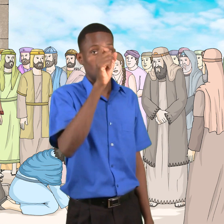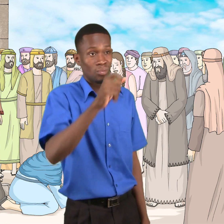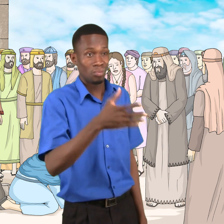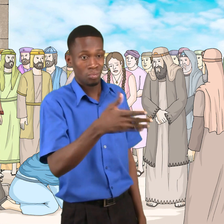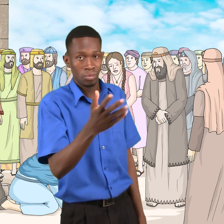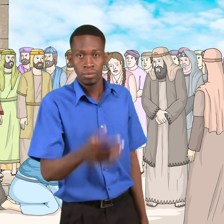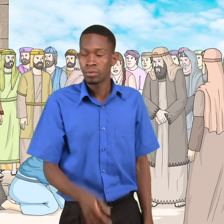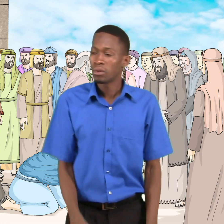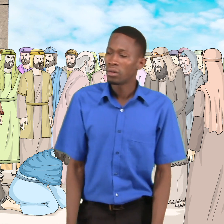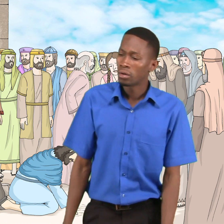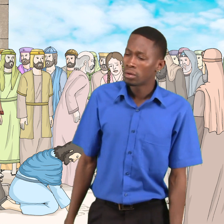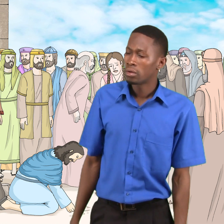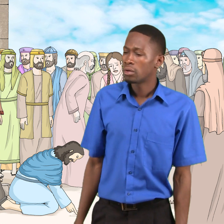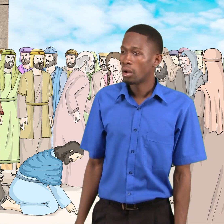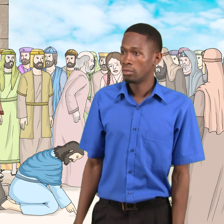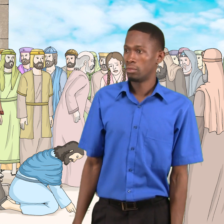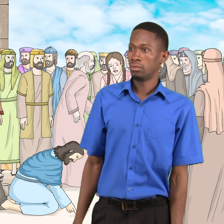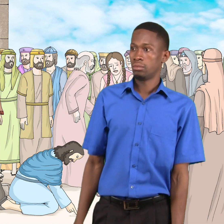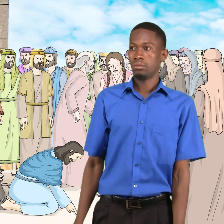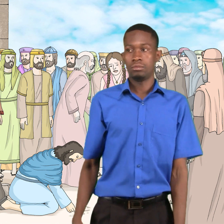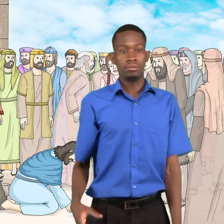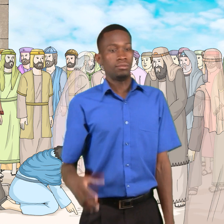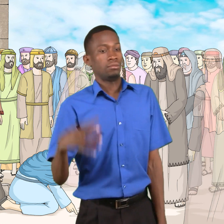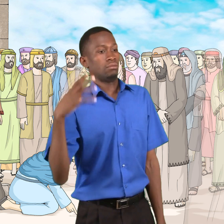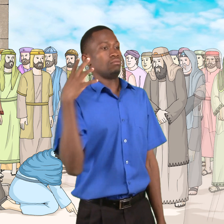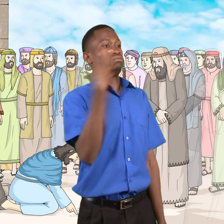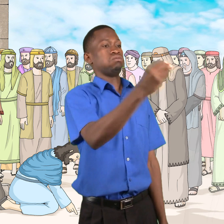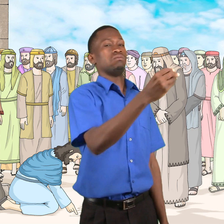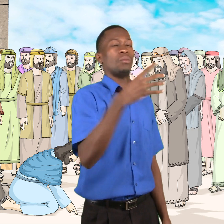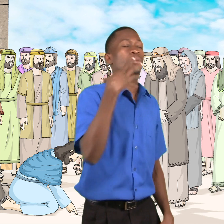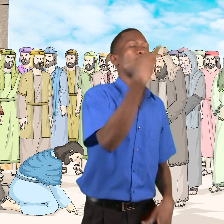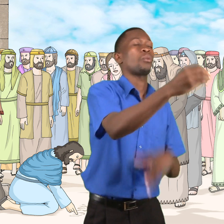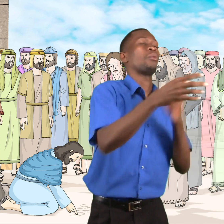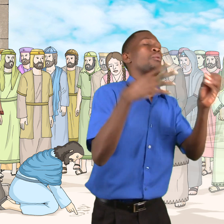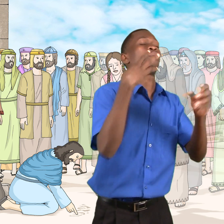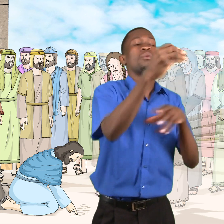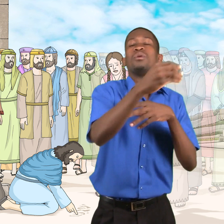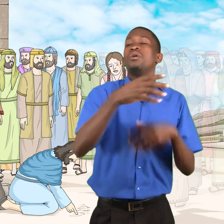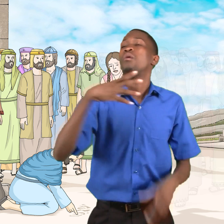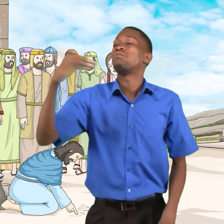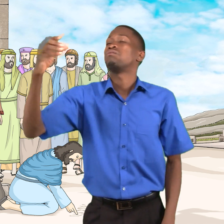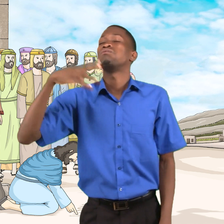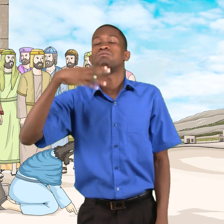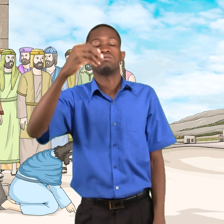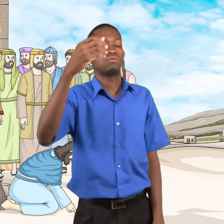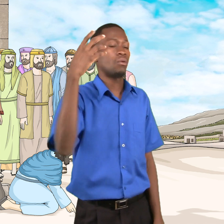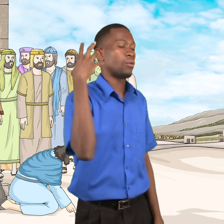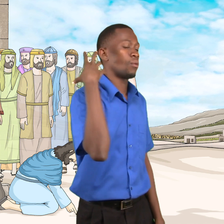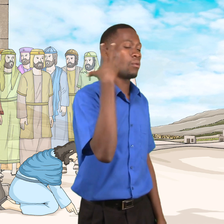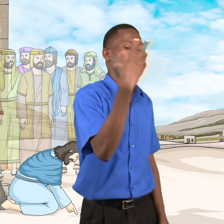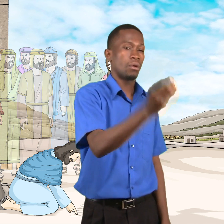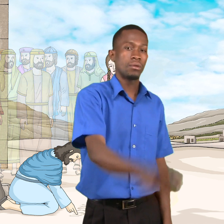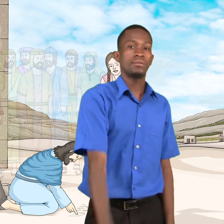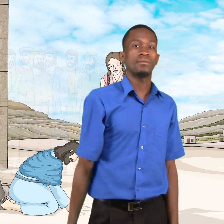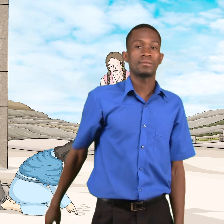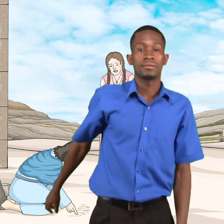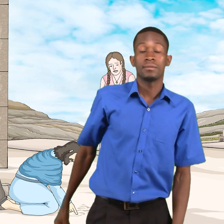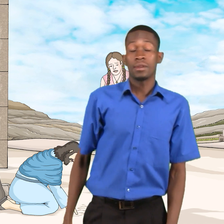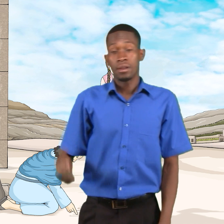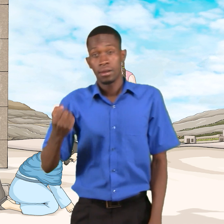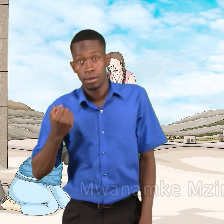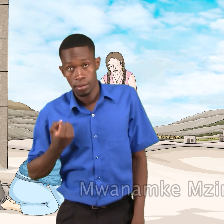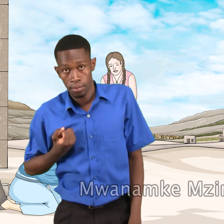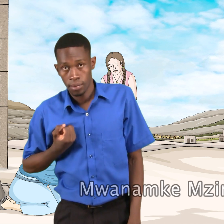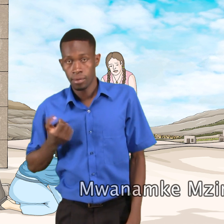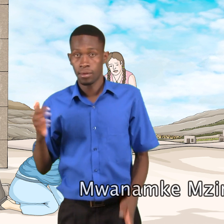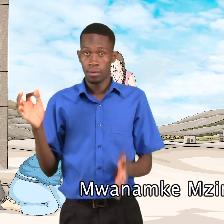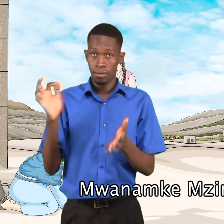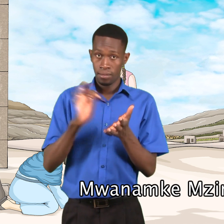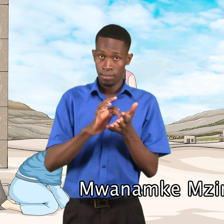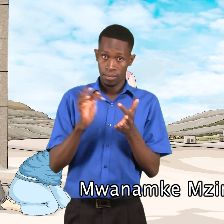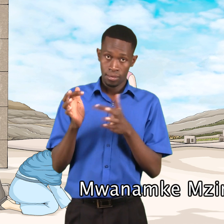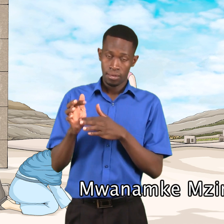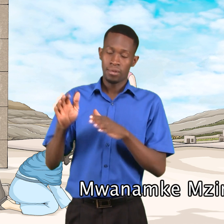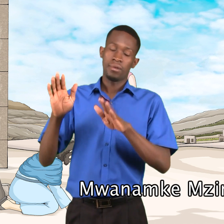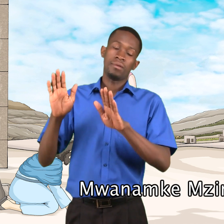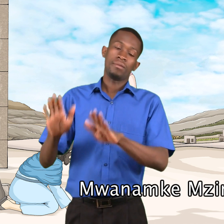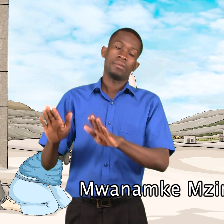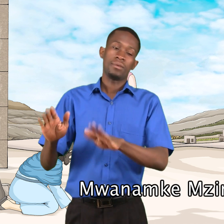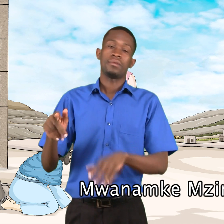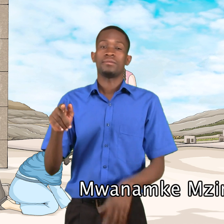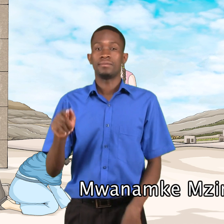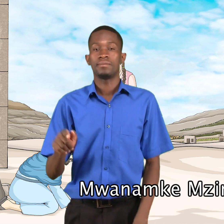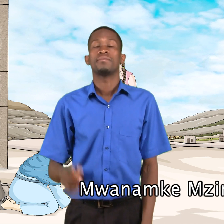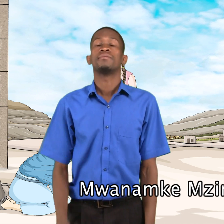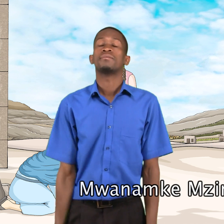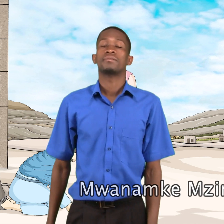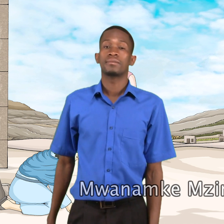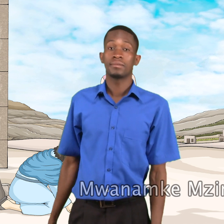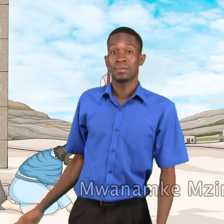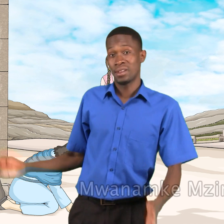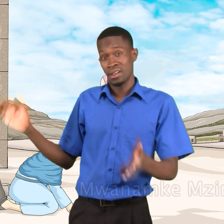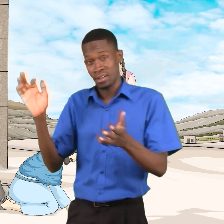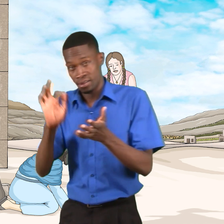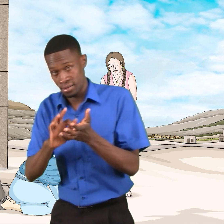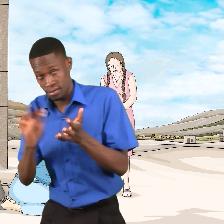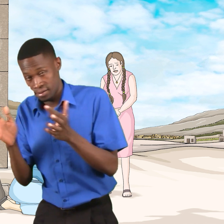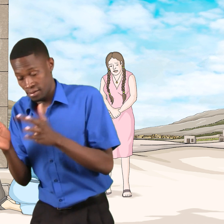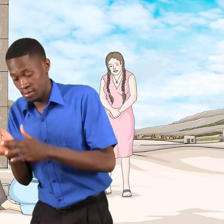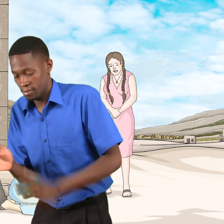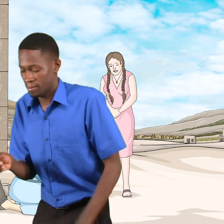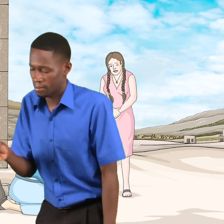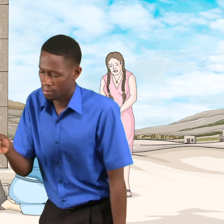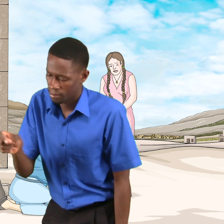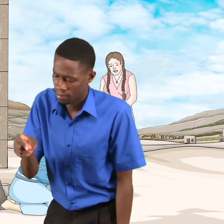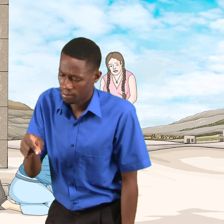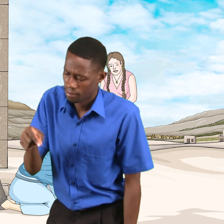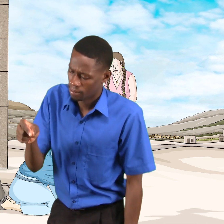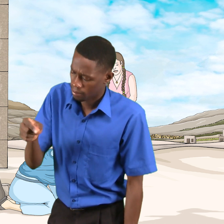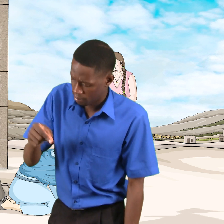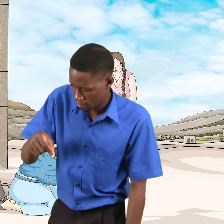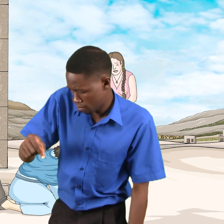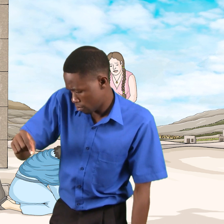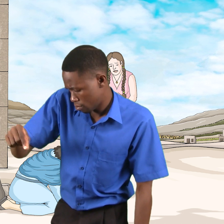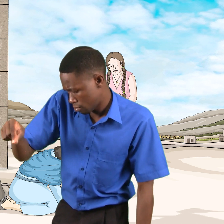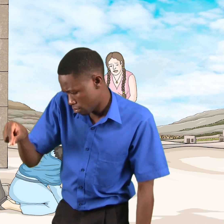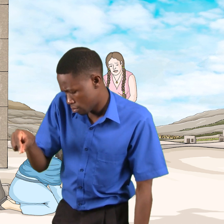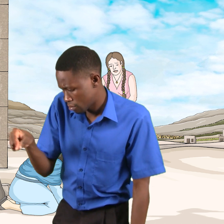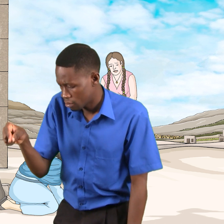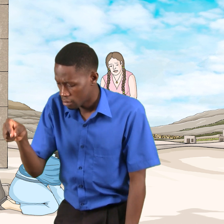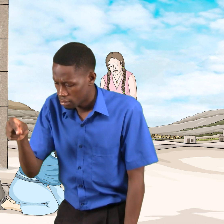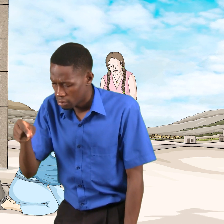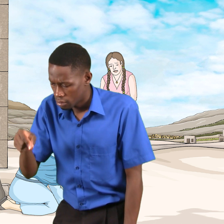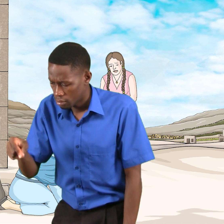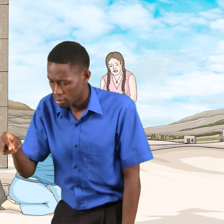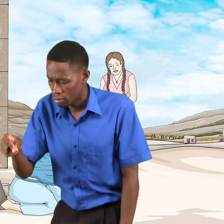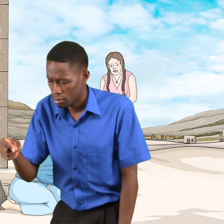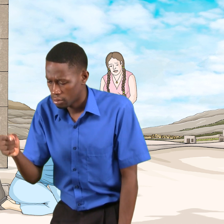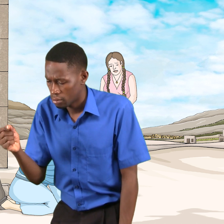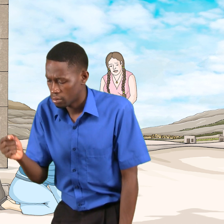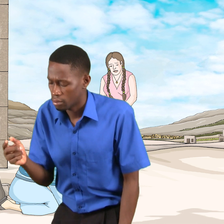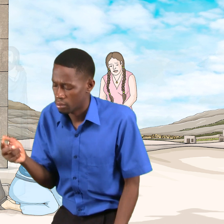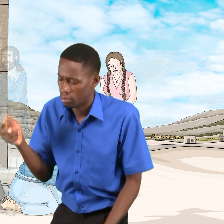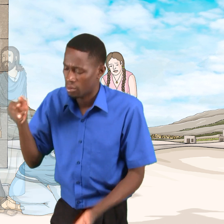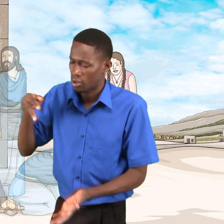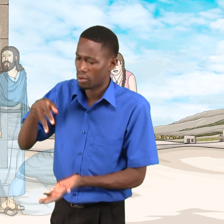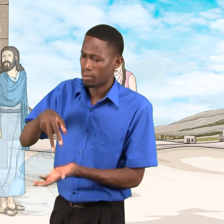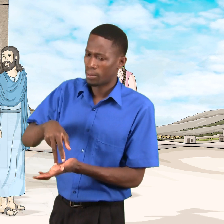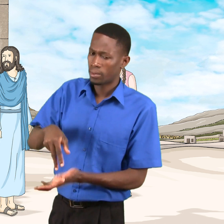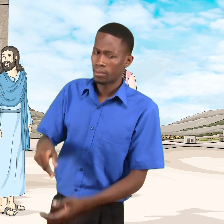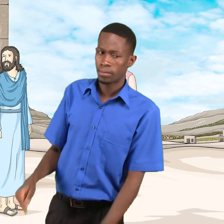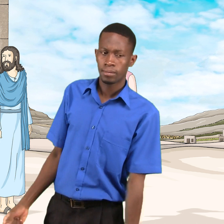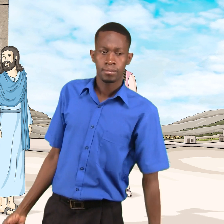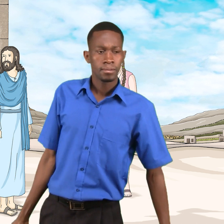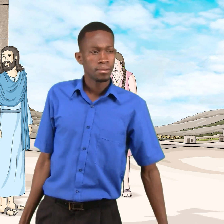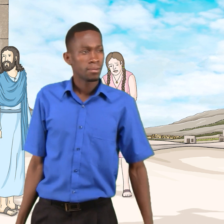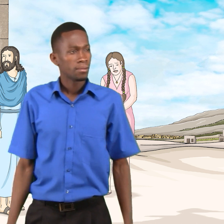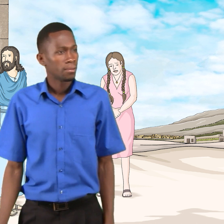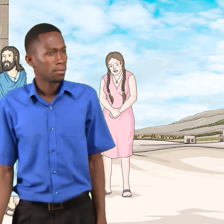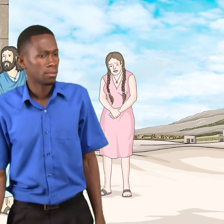When they heard this, they began to go away one by one, beginning with the older ones, until only Jesus was left, with the woman standing there.